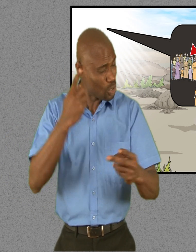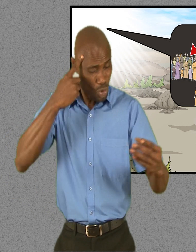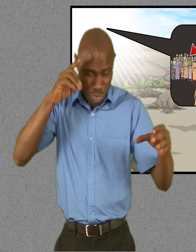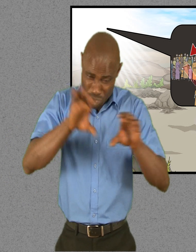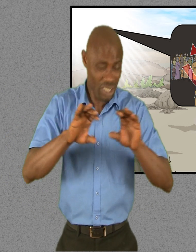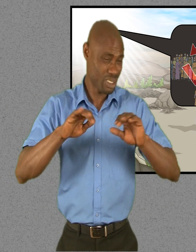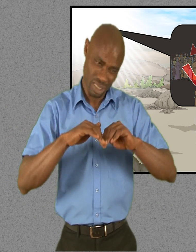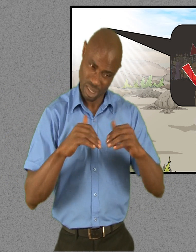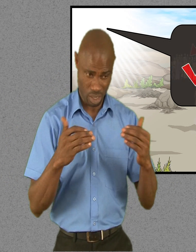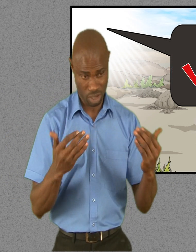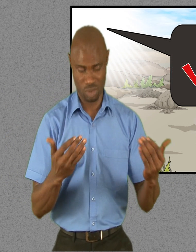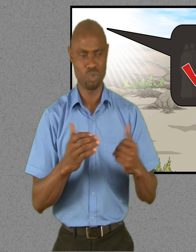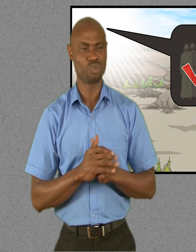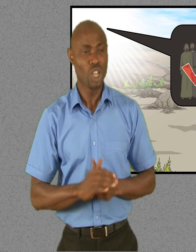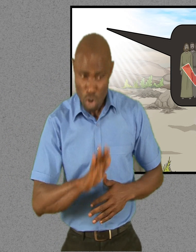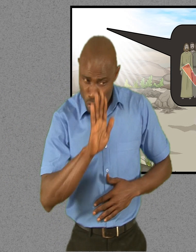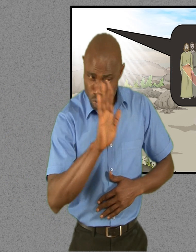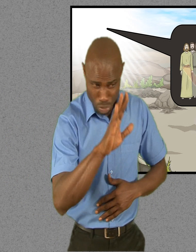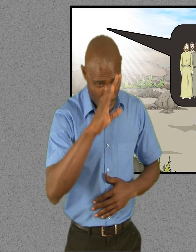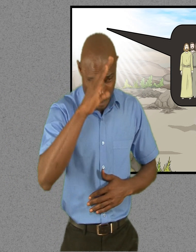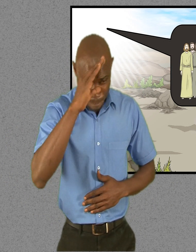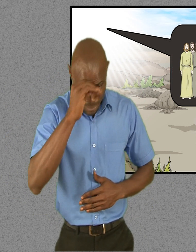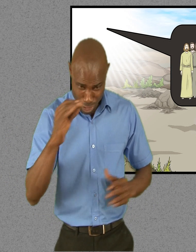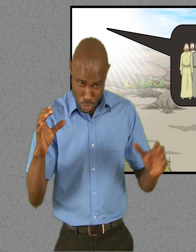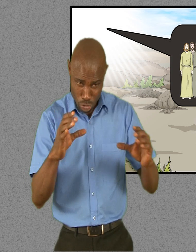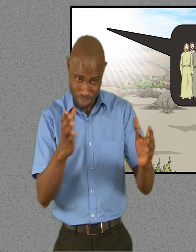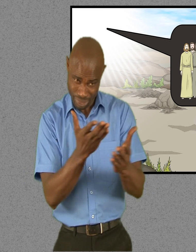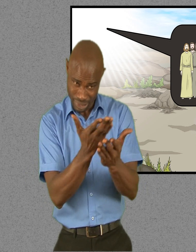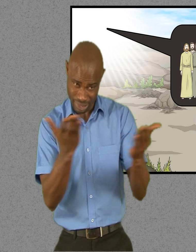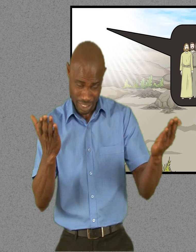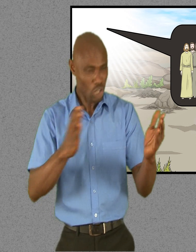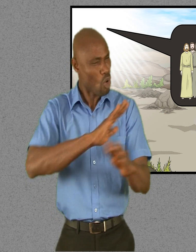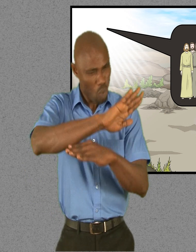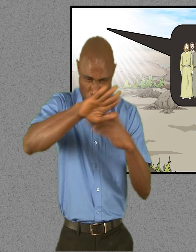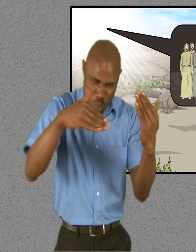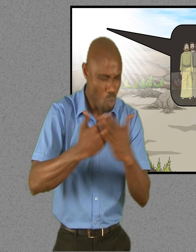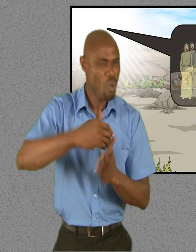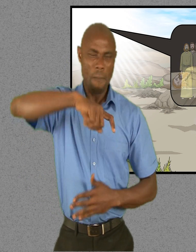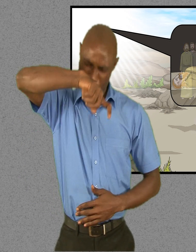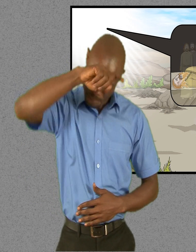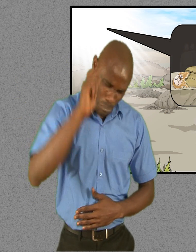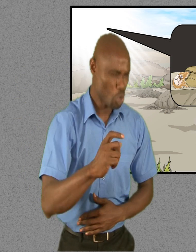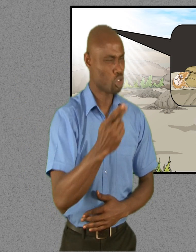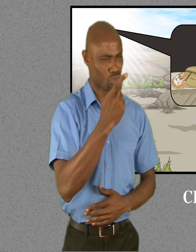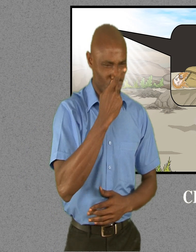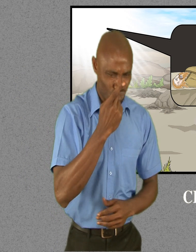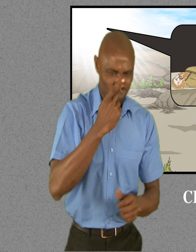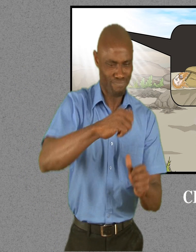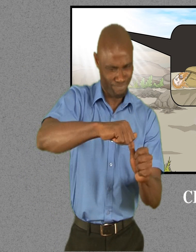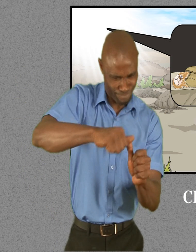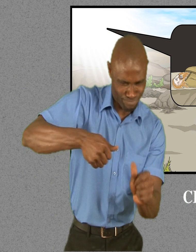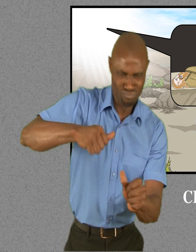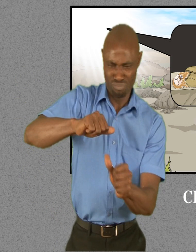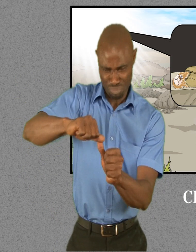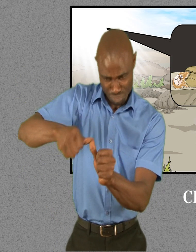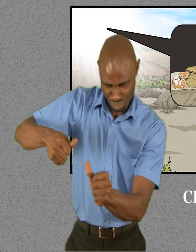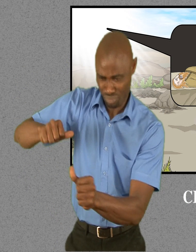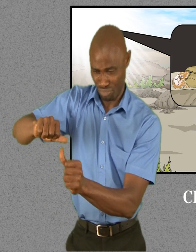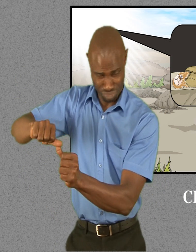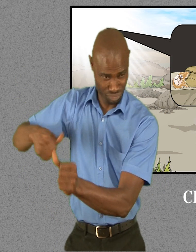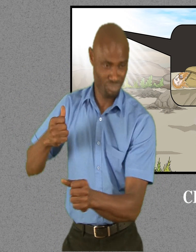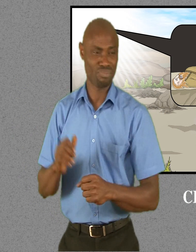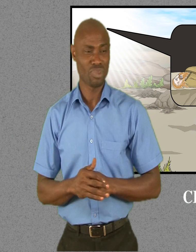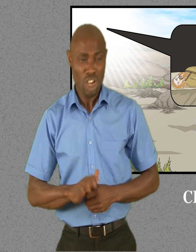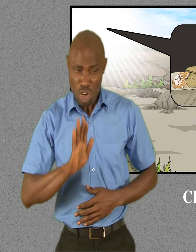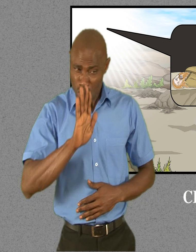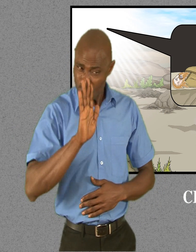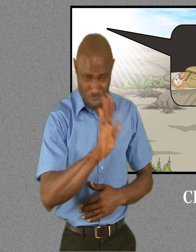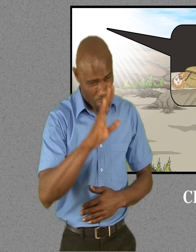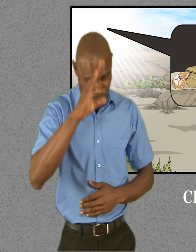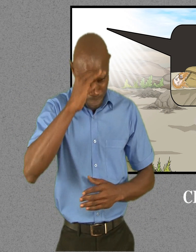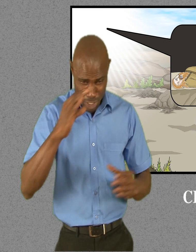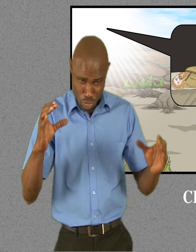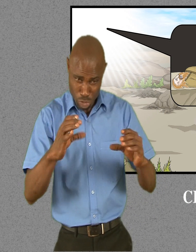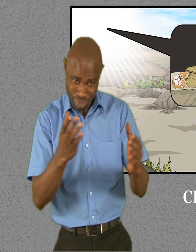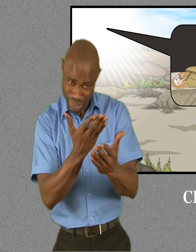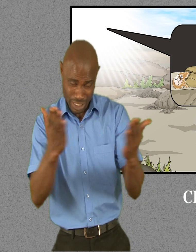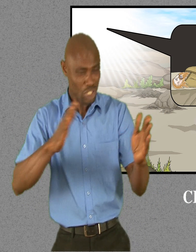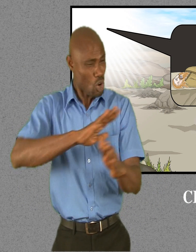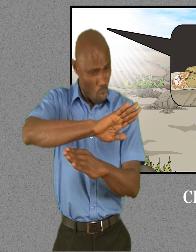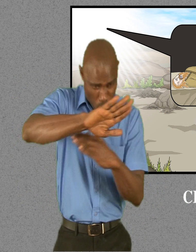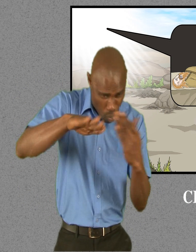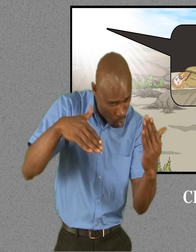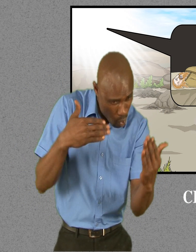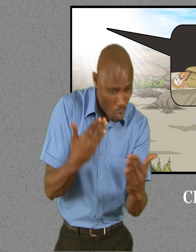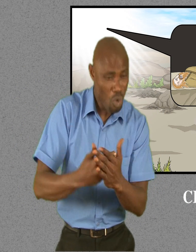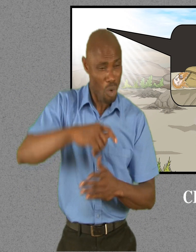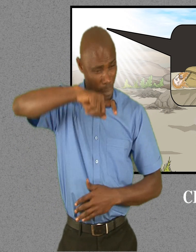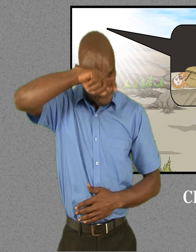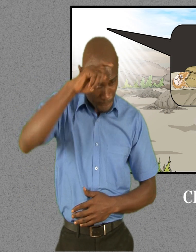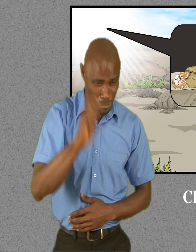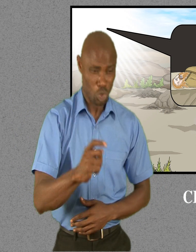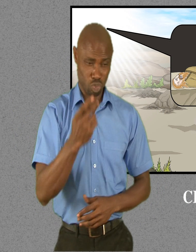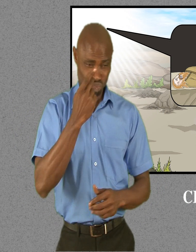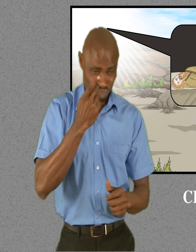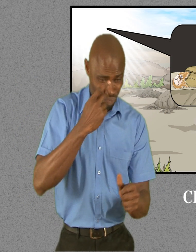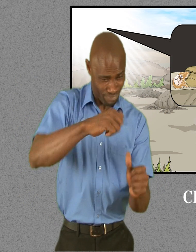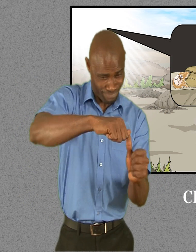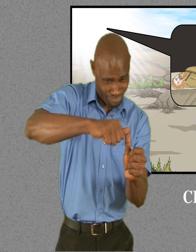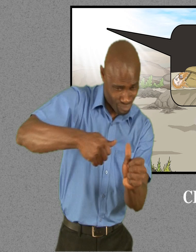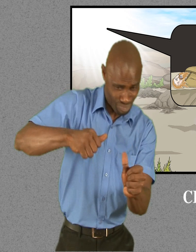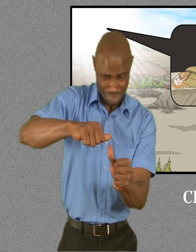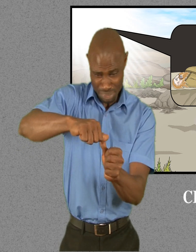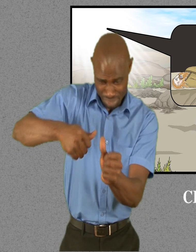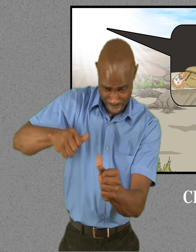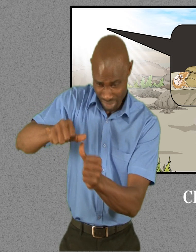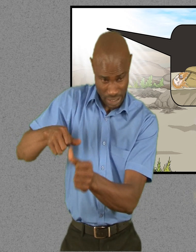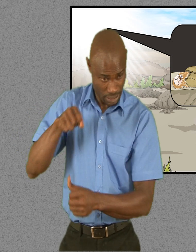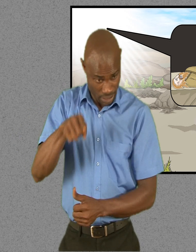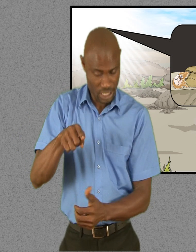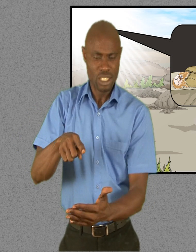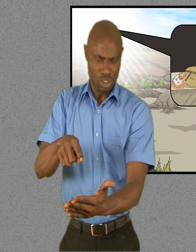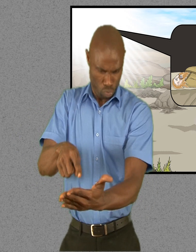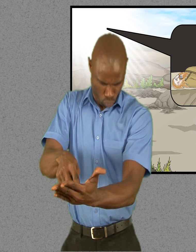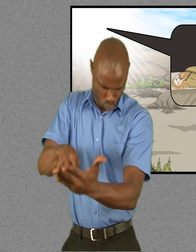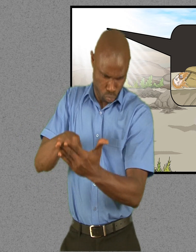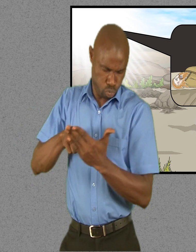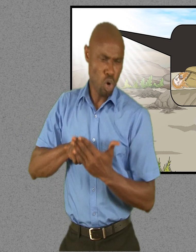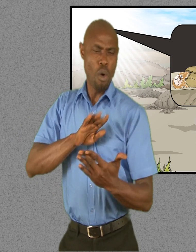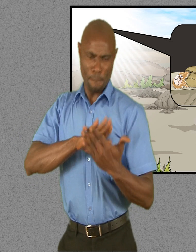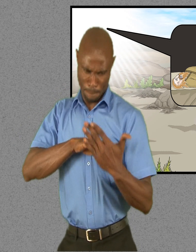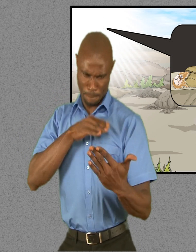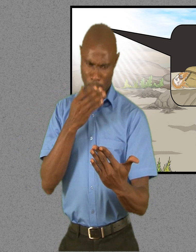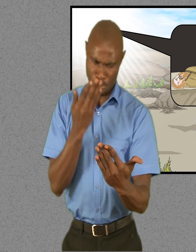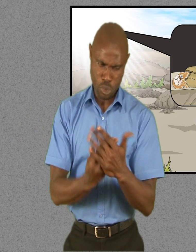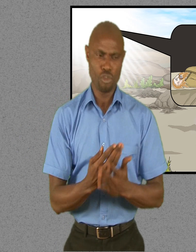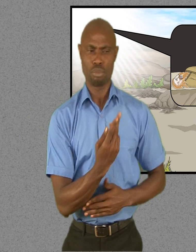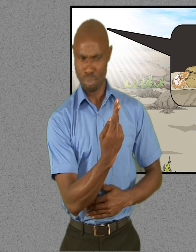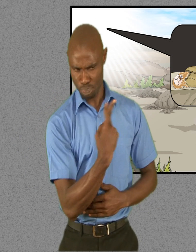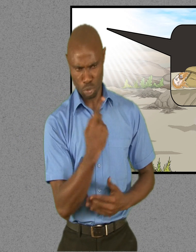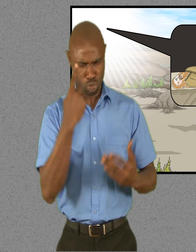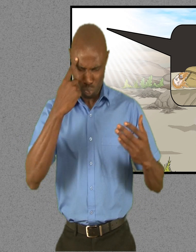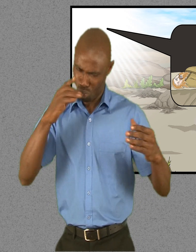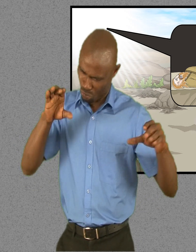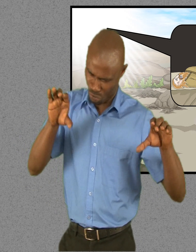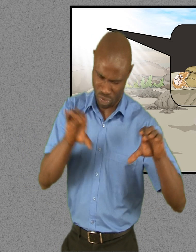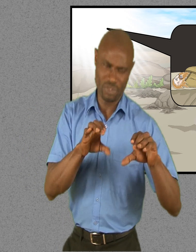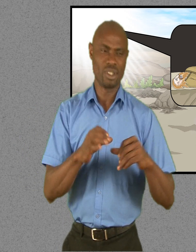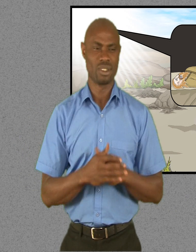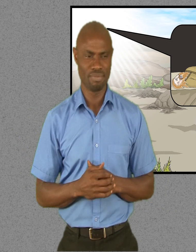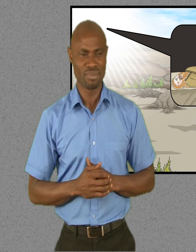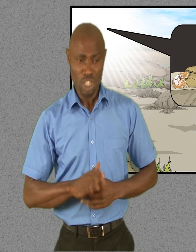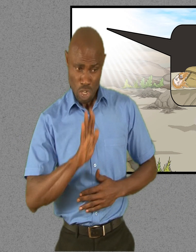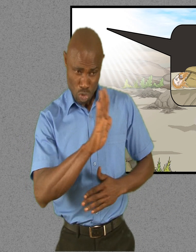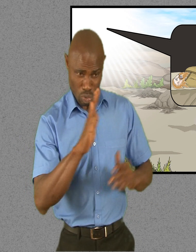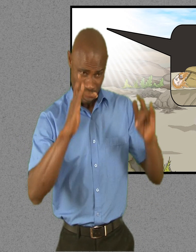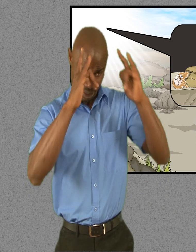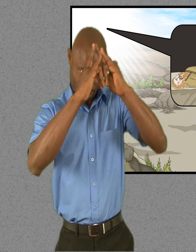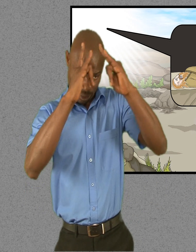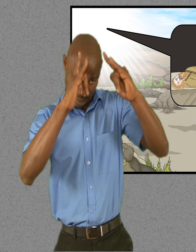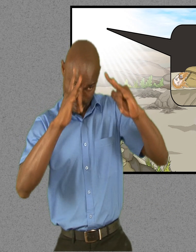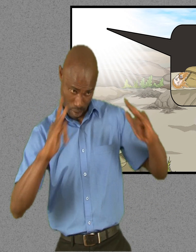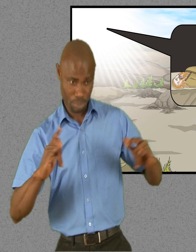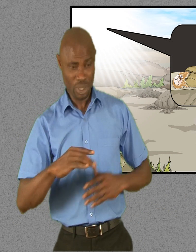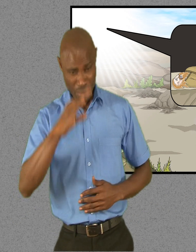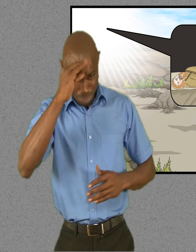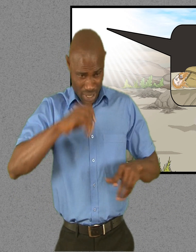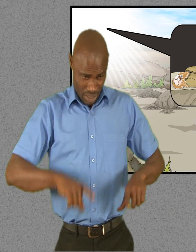This is My covenant with you and your descendants after you, which you are to keep: Every male among you must be circumcised.